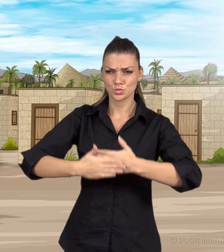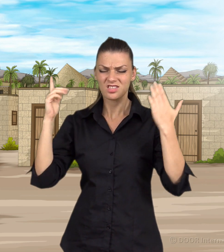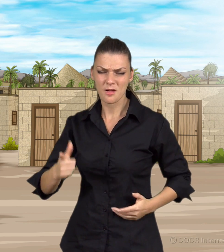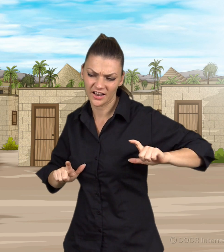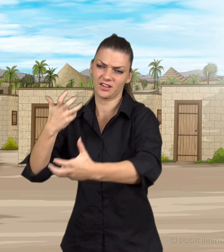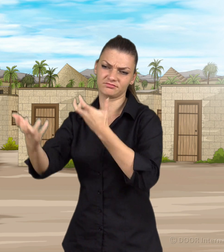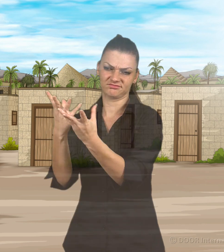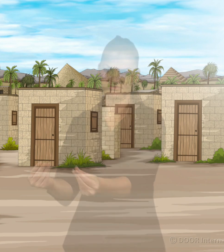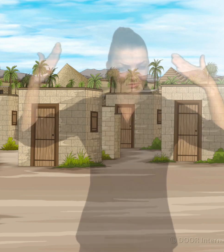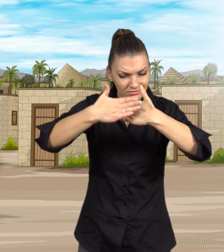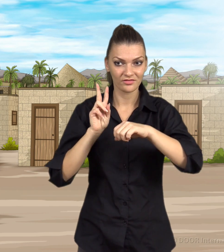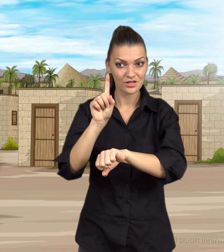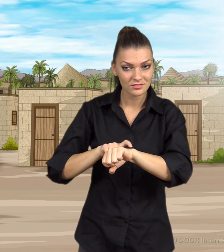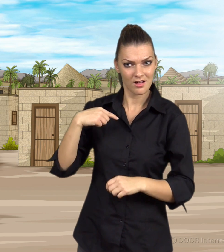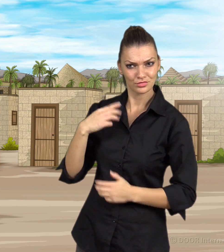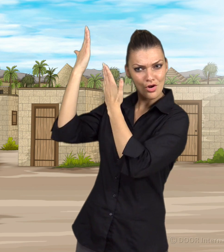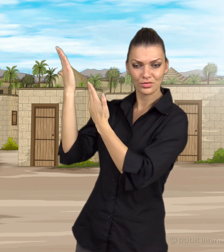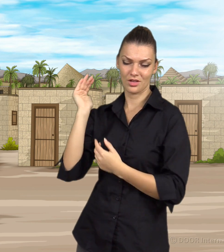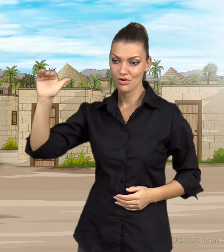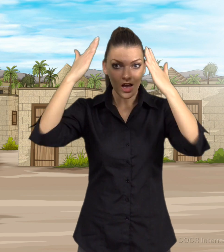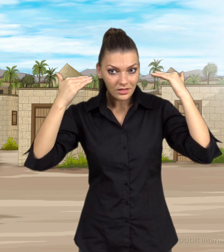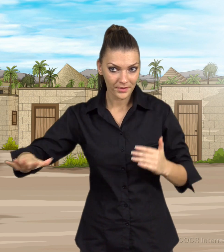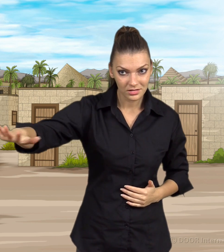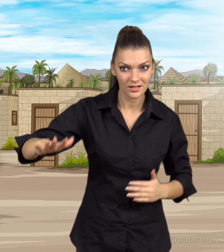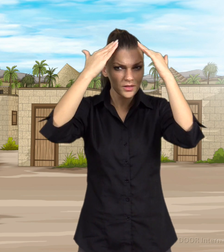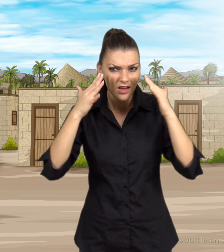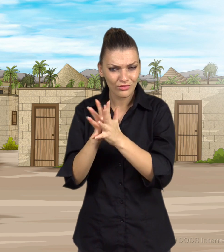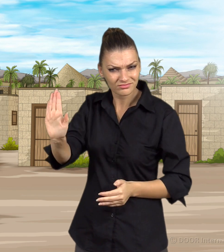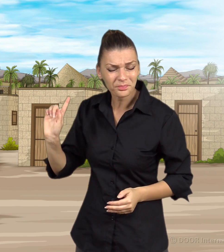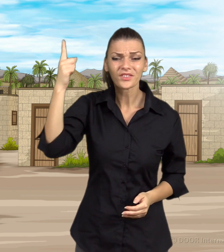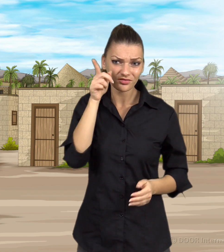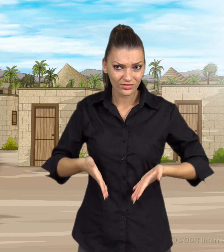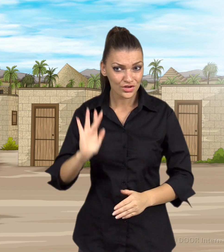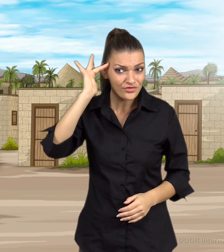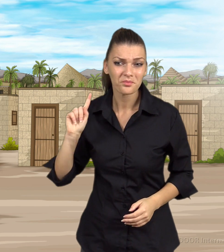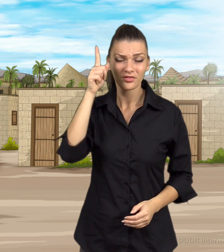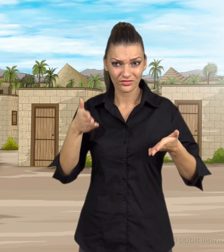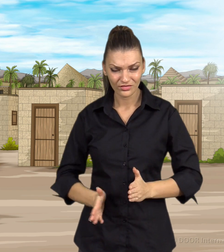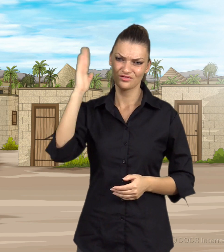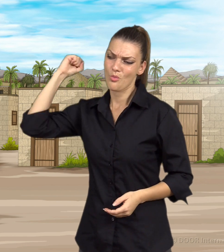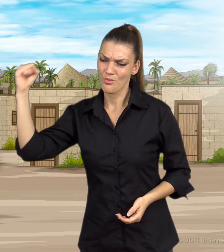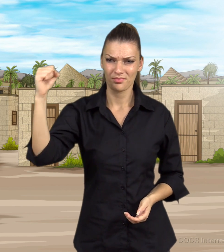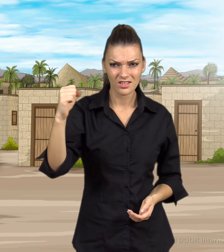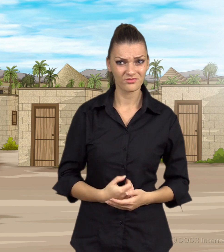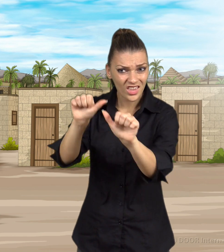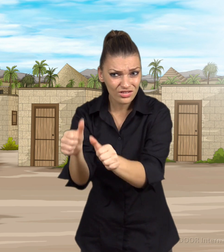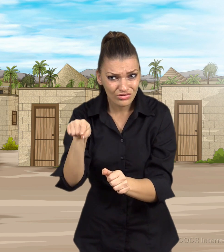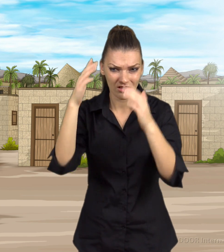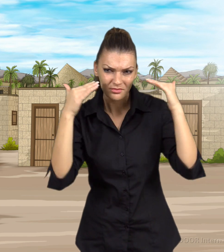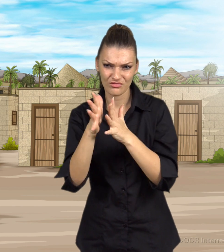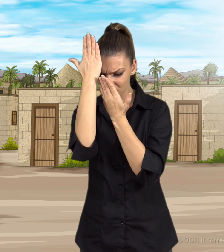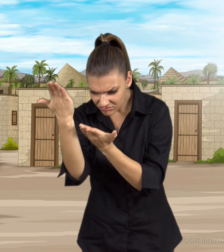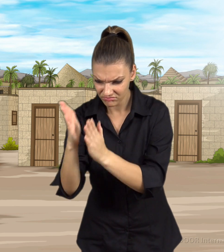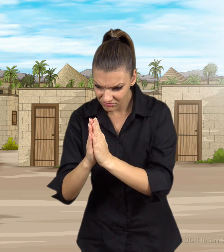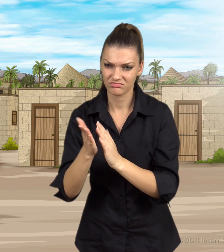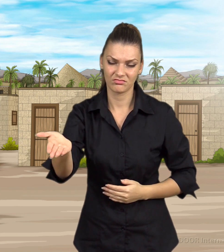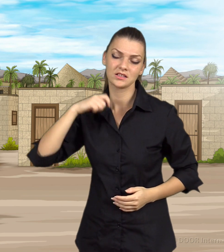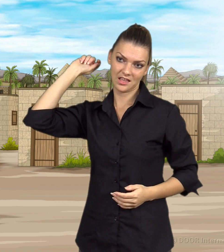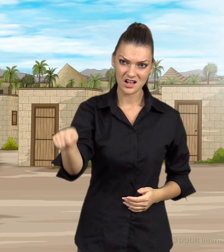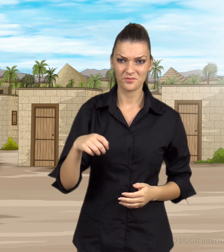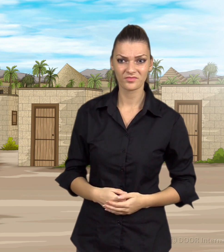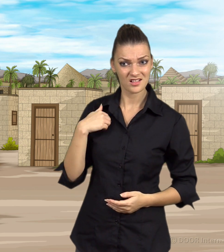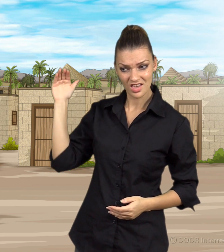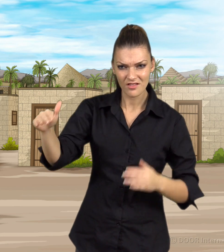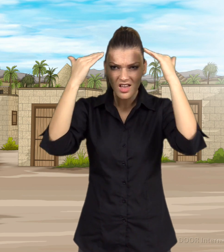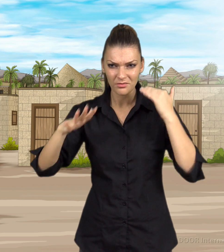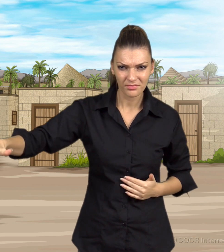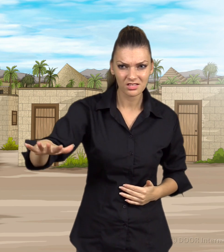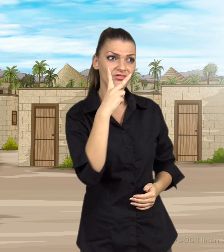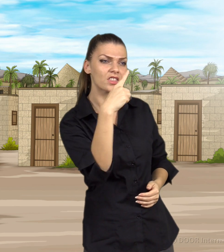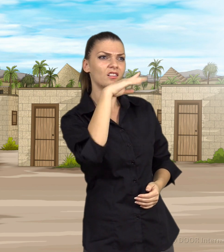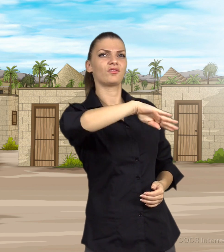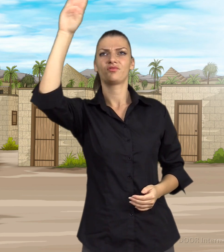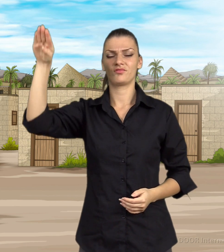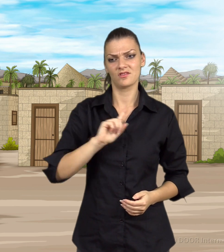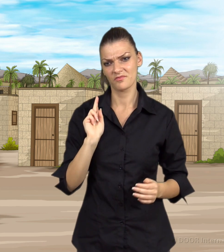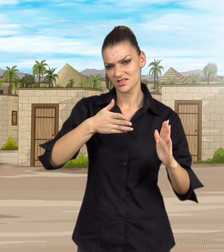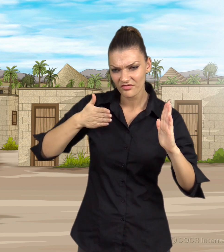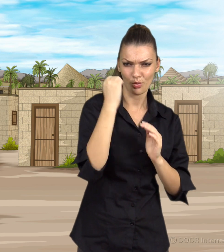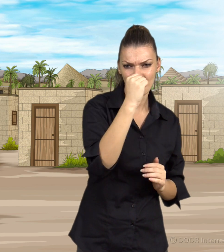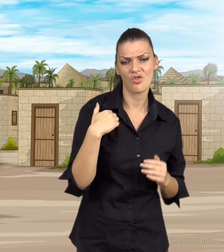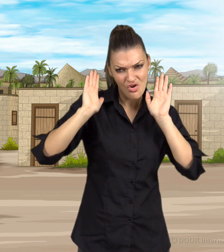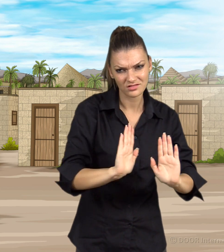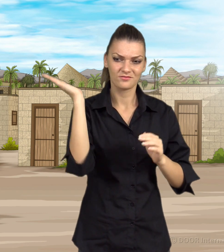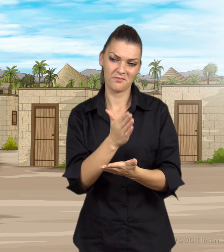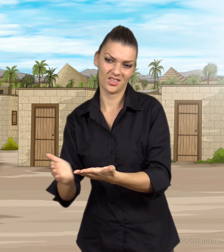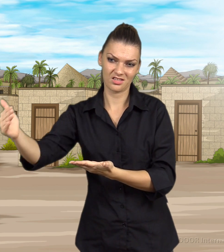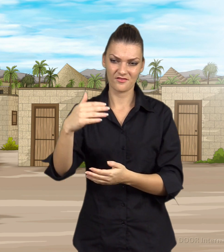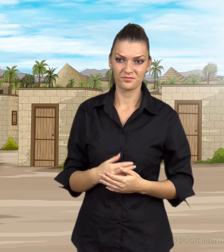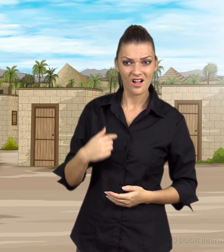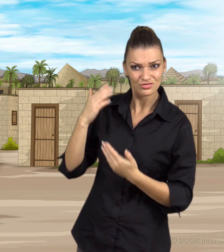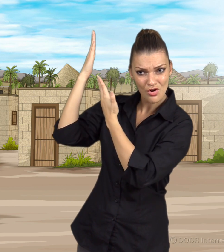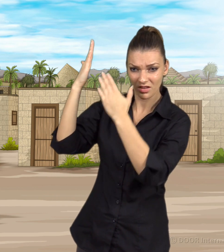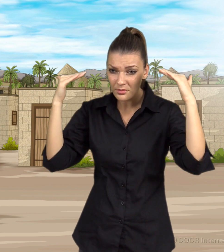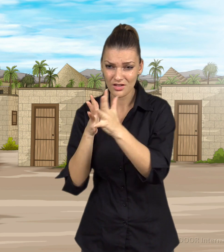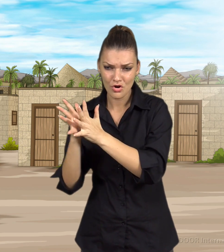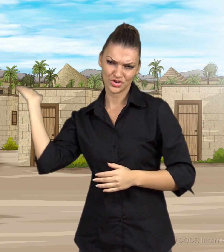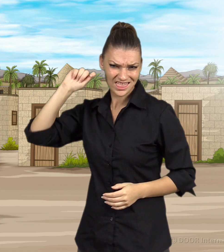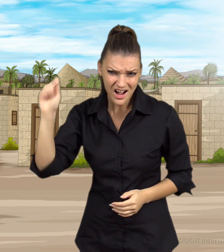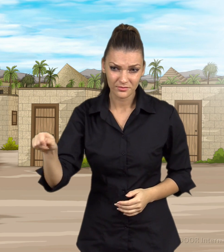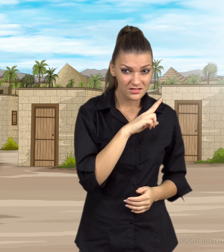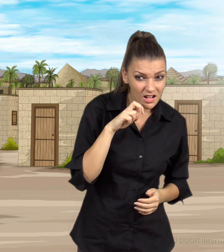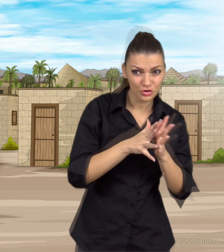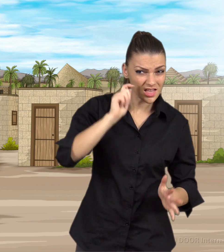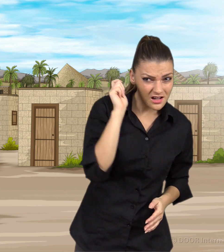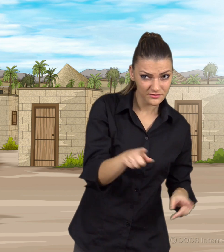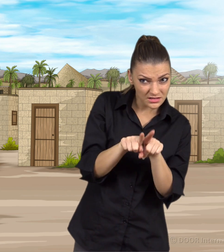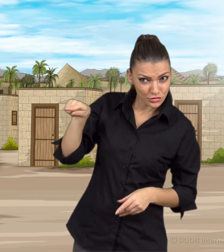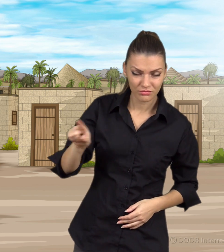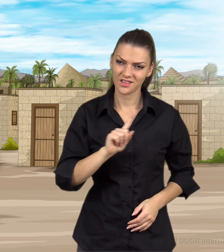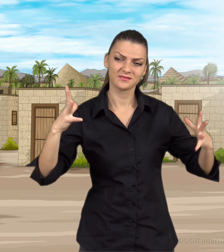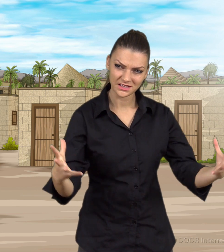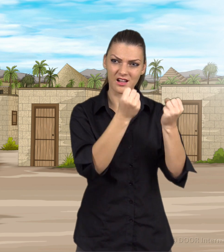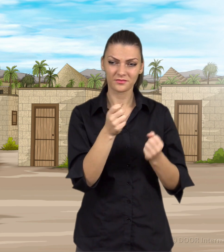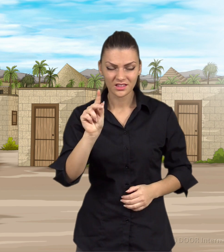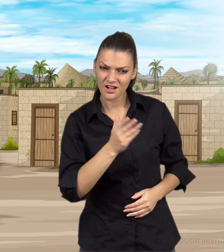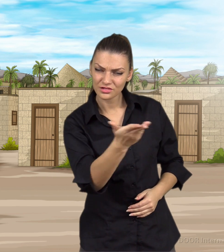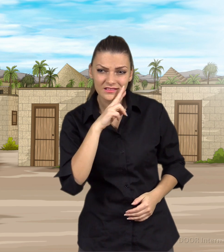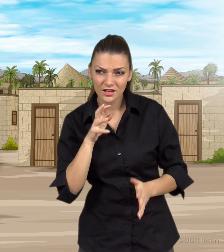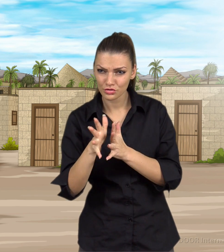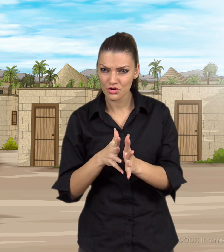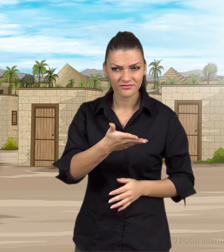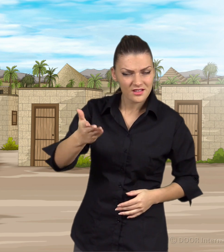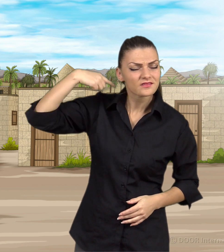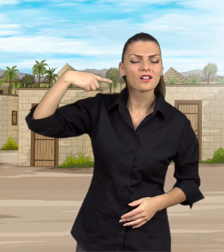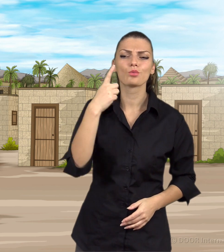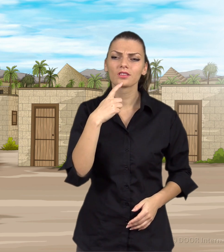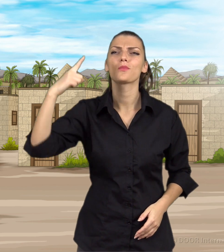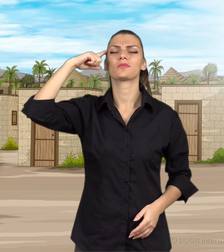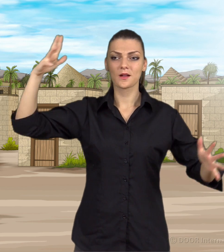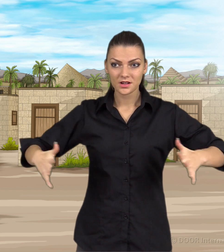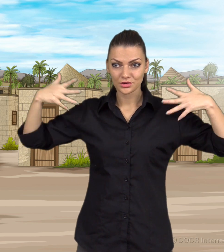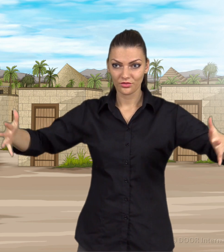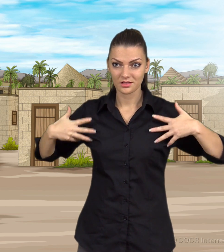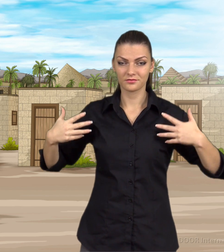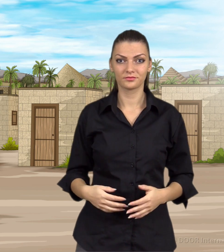On that night I will pass through the land of Egypt and strike down every firstborn male, both man and beast, and I will execute judgment against all the gods of Egypt. I am the LORD. The blood on the houses where you are staying will distinguish them; when I see the blood, I will pass over you. No plague will fall on you to destroy you when I strike the land of Egypt.